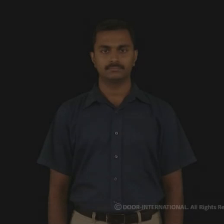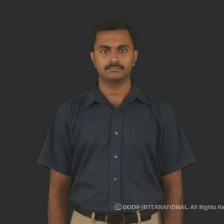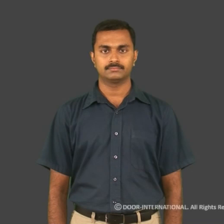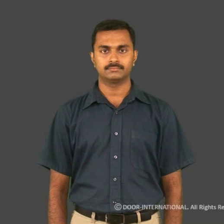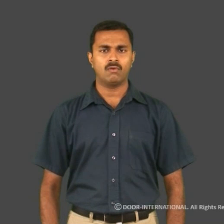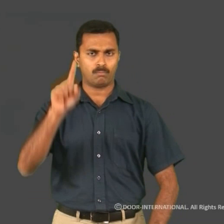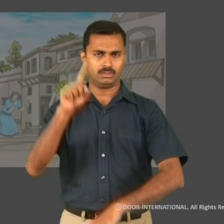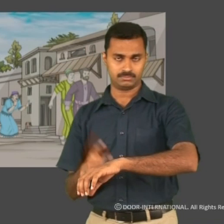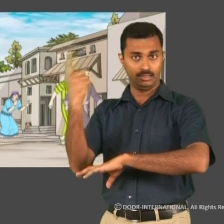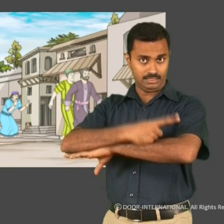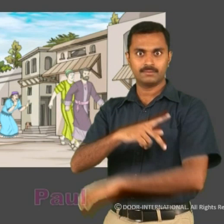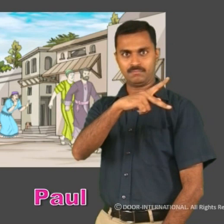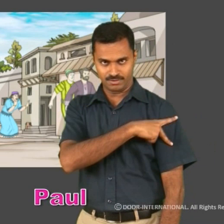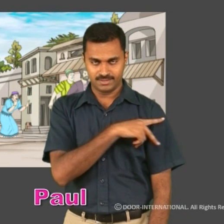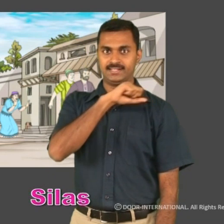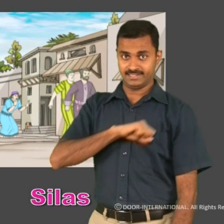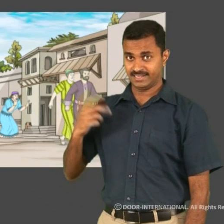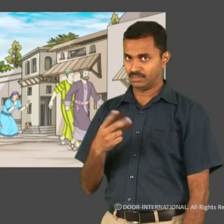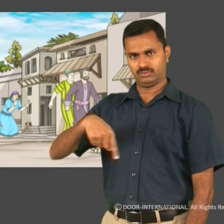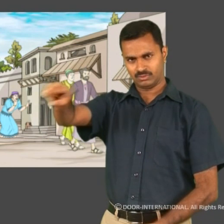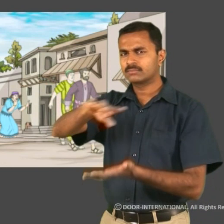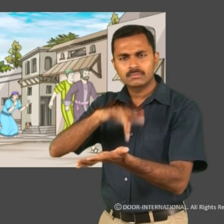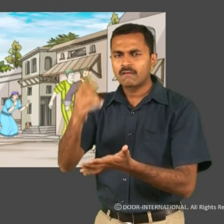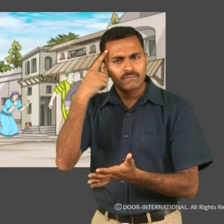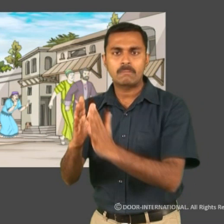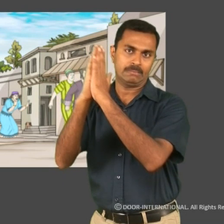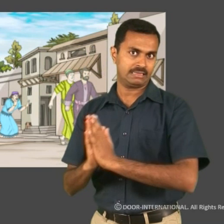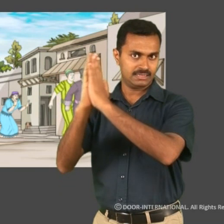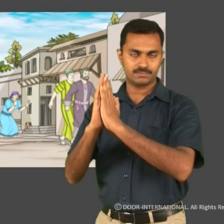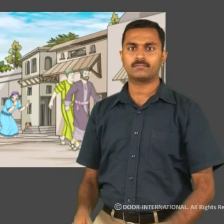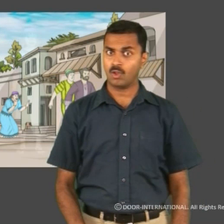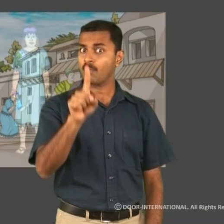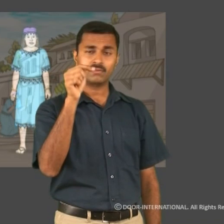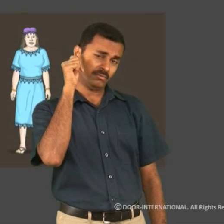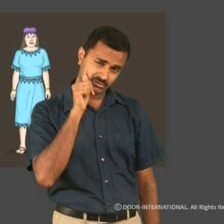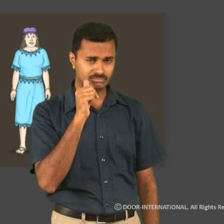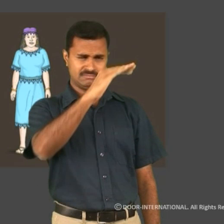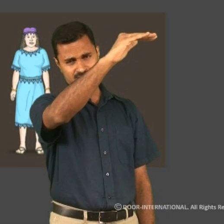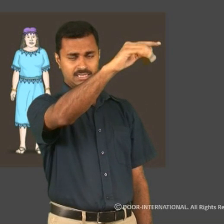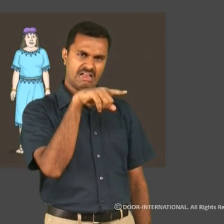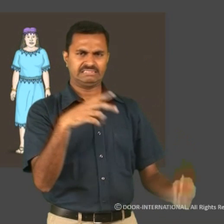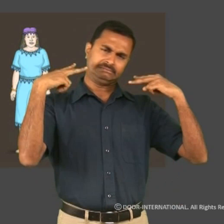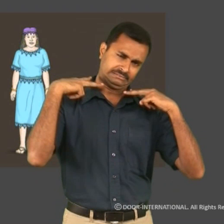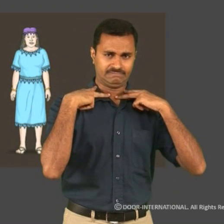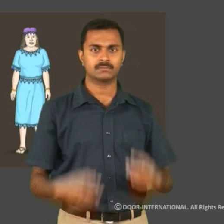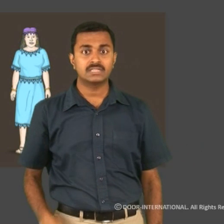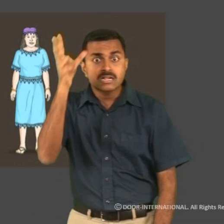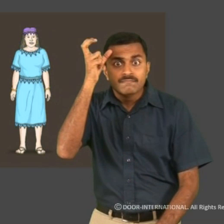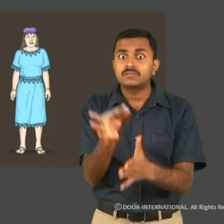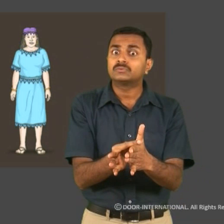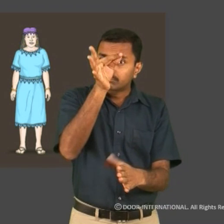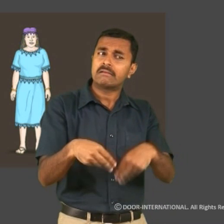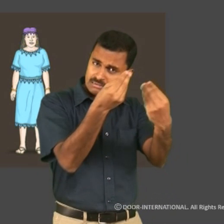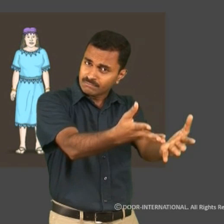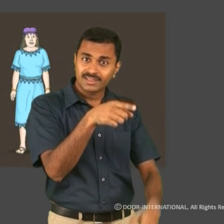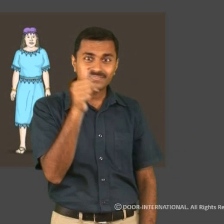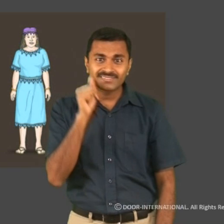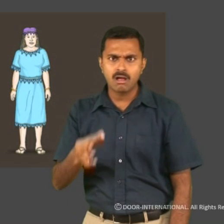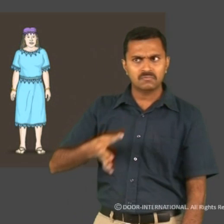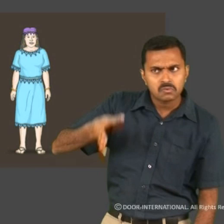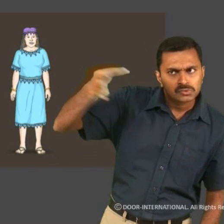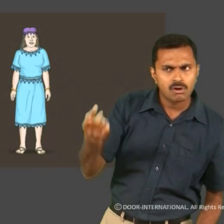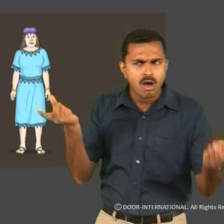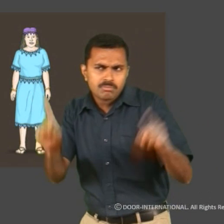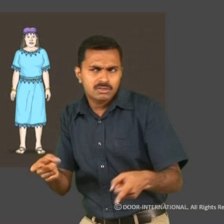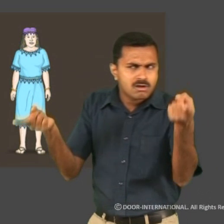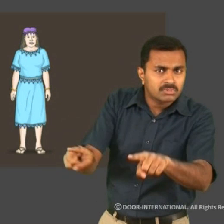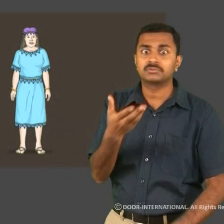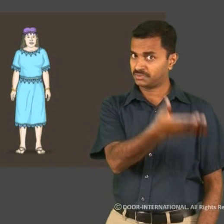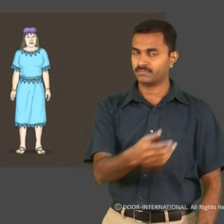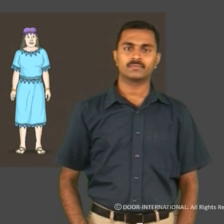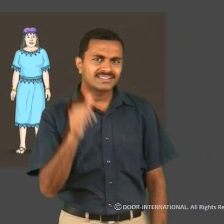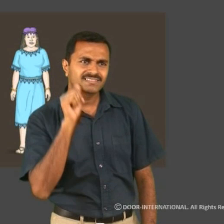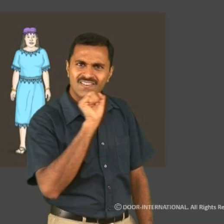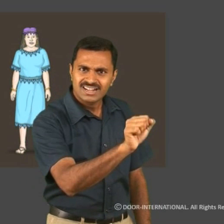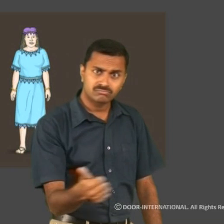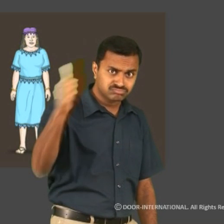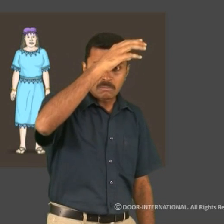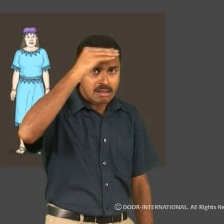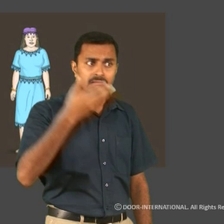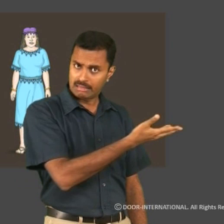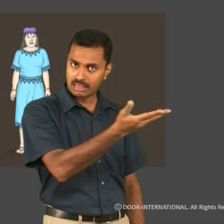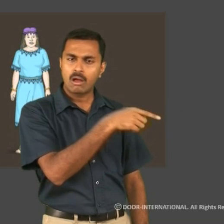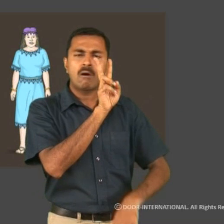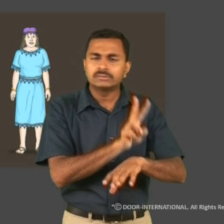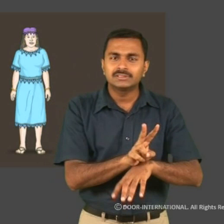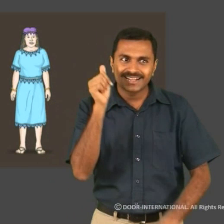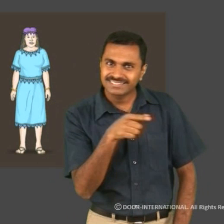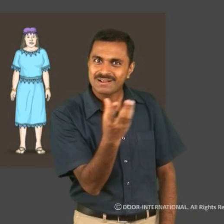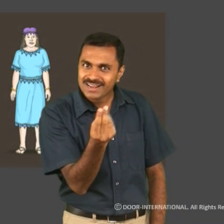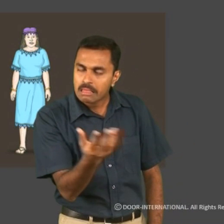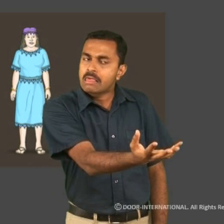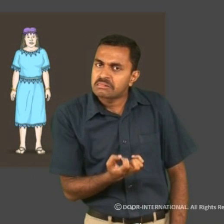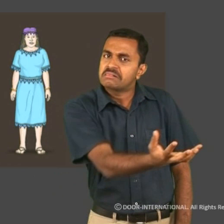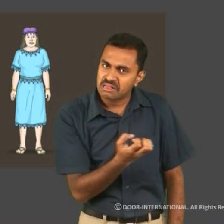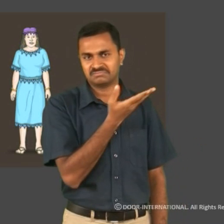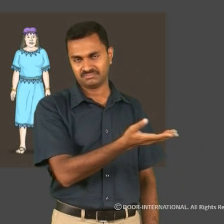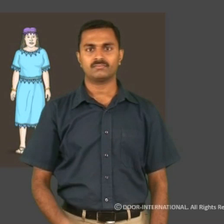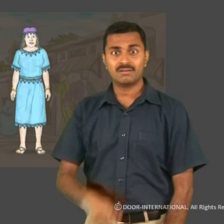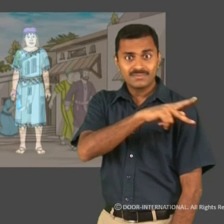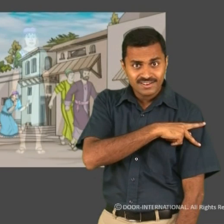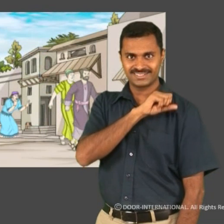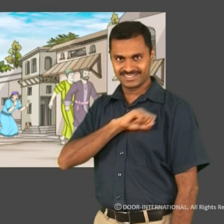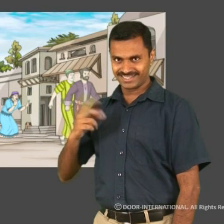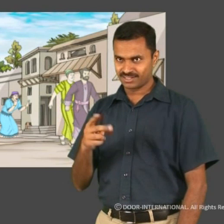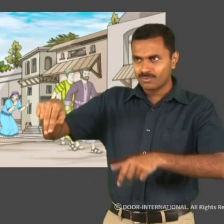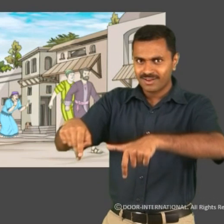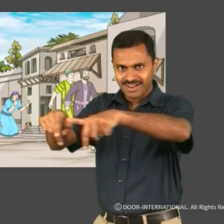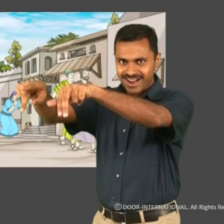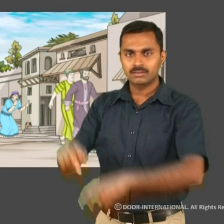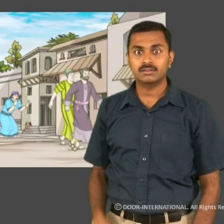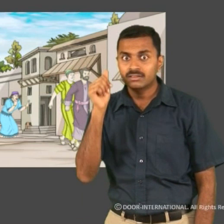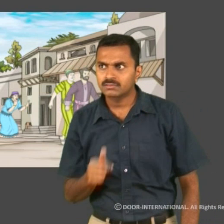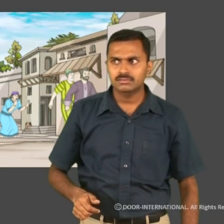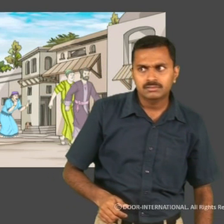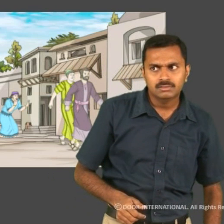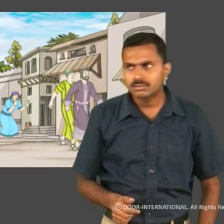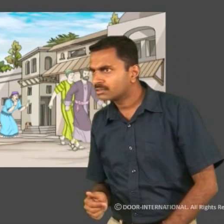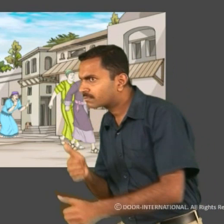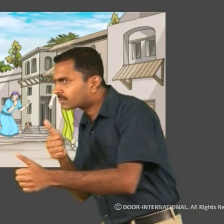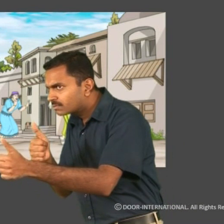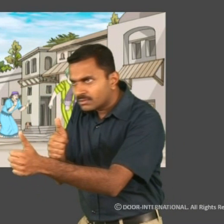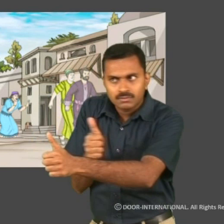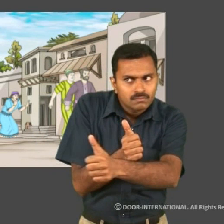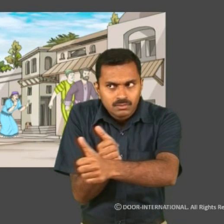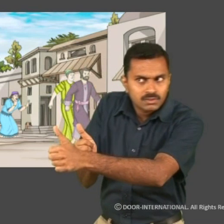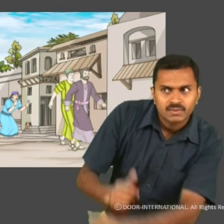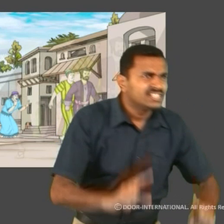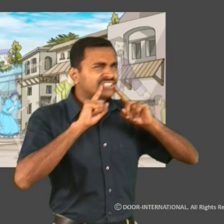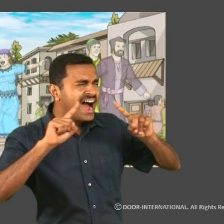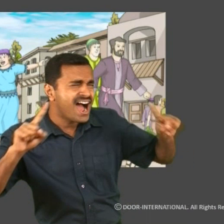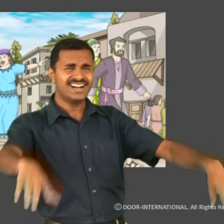One day as we were going to the place of prayer, we were met by a slave girl with a spirit of divination, who earned a large income for her masters by fortune-telling.